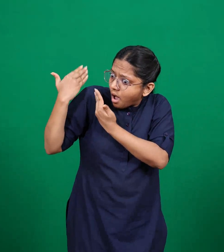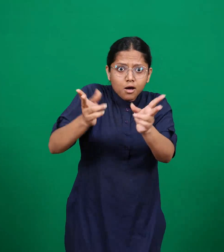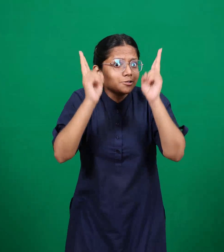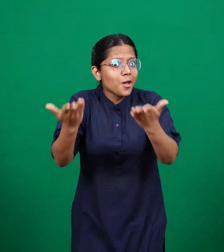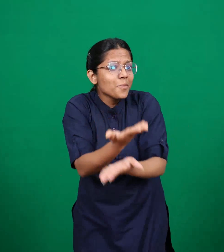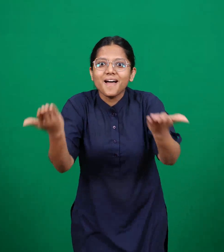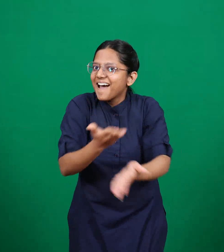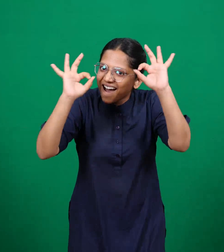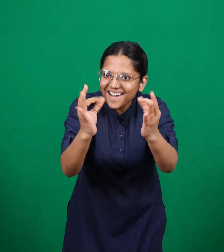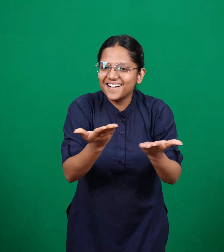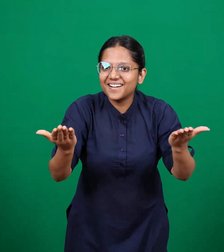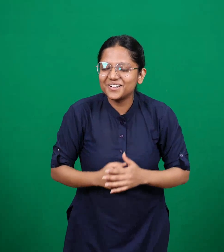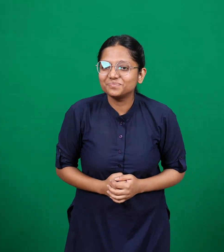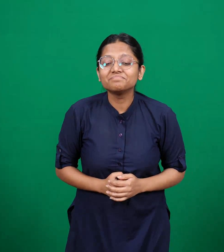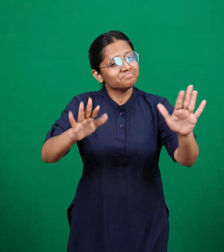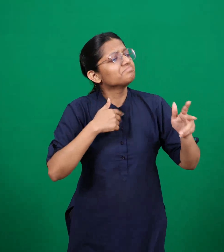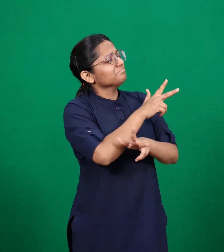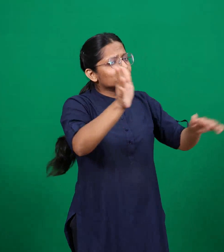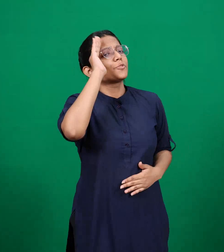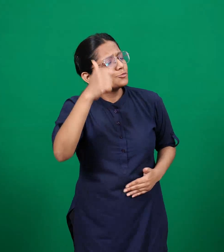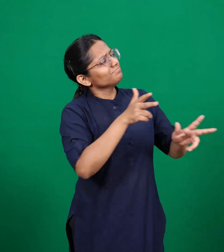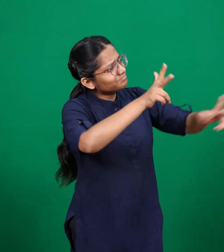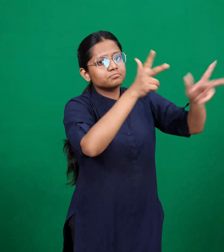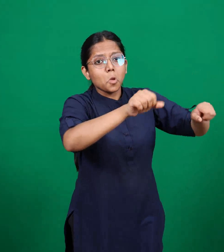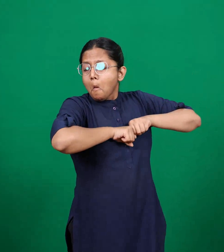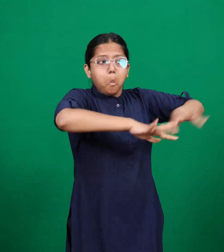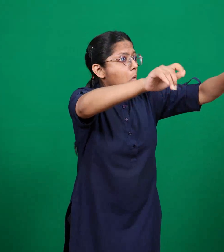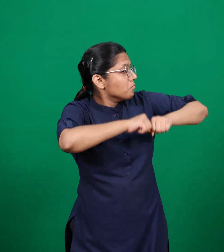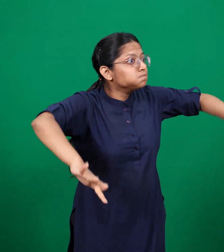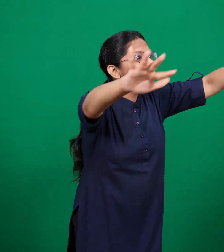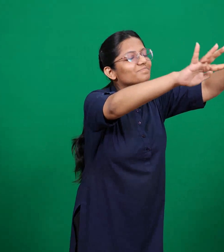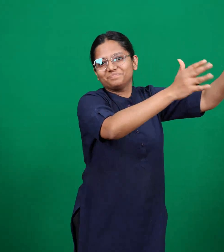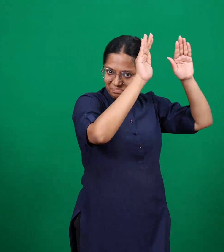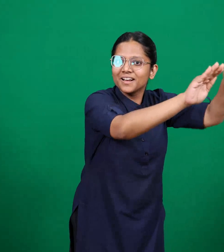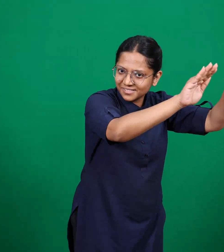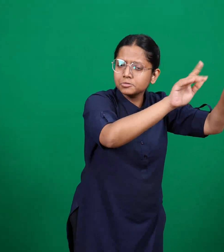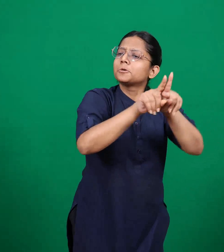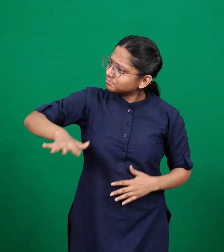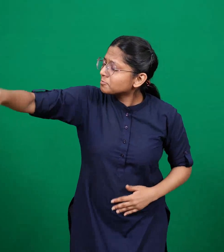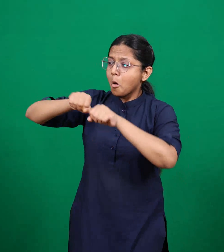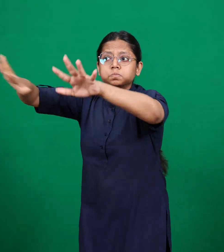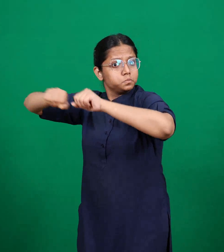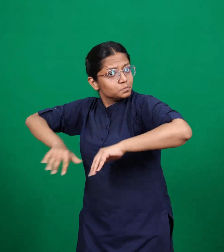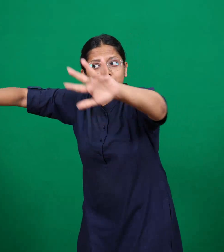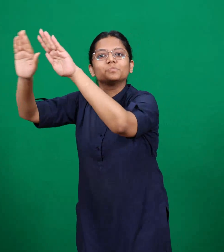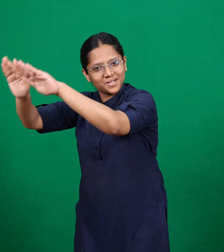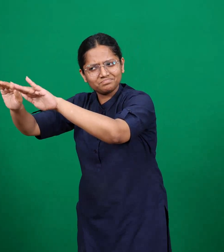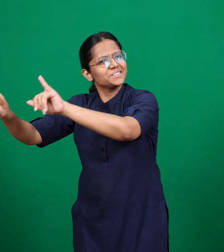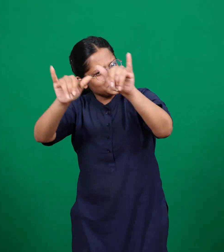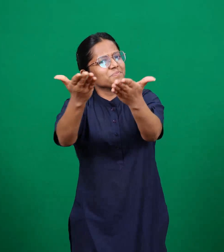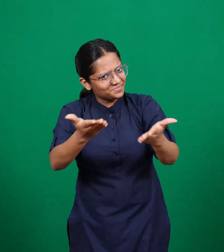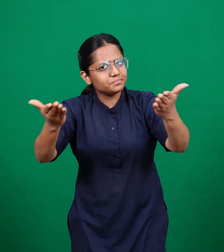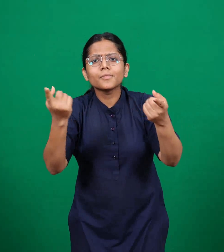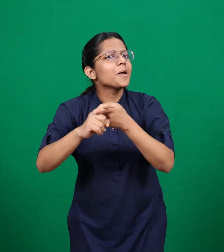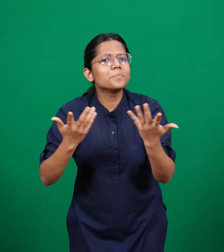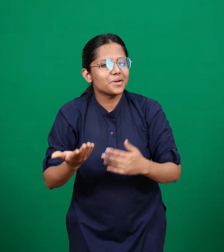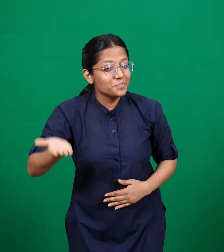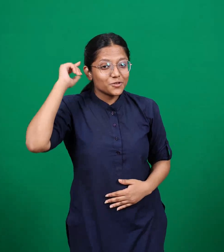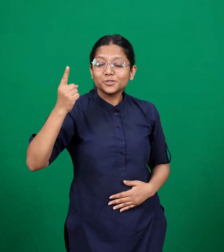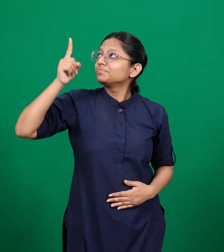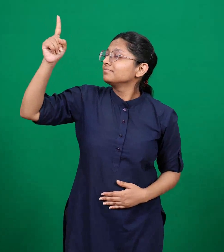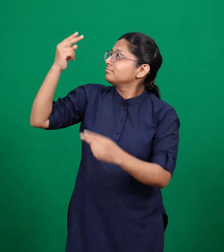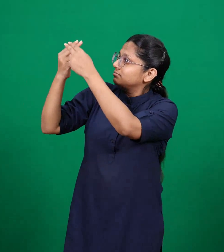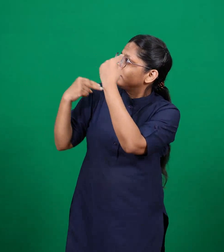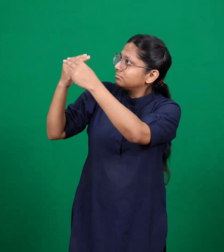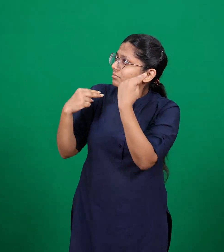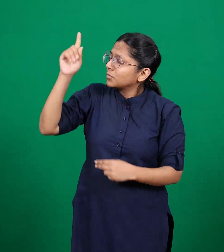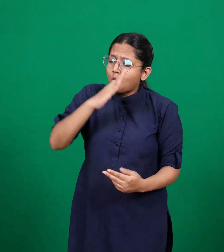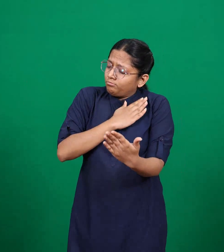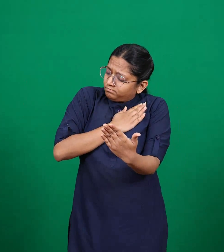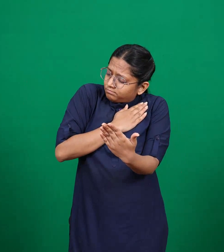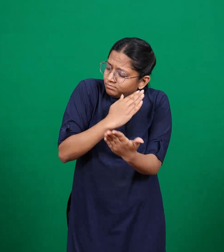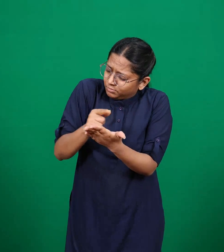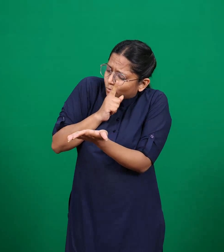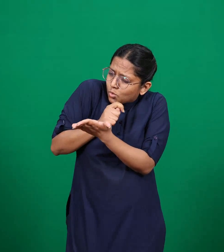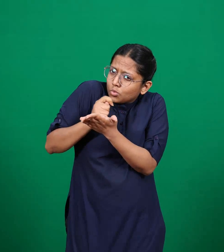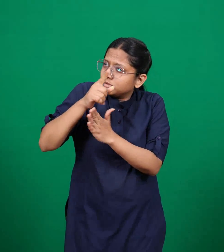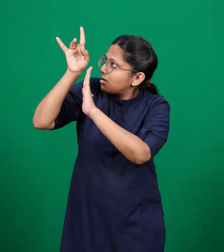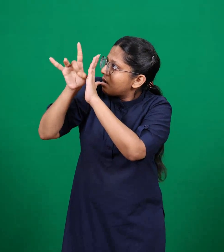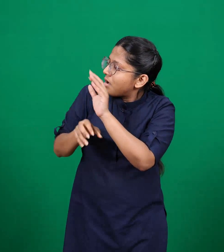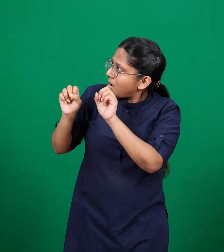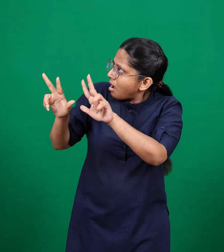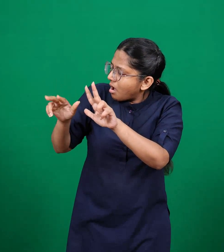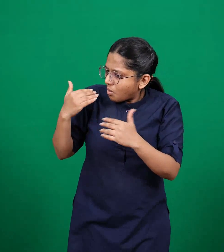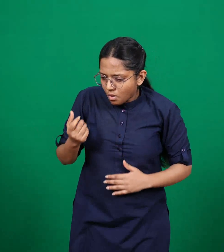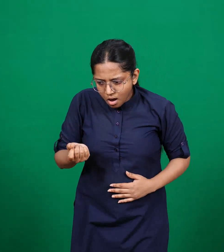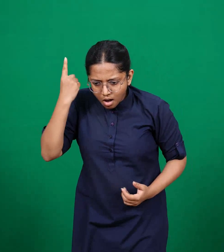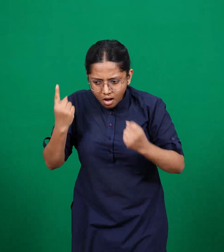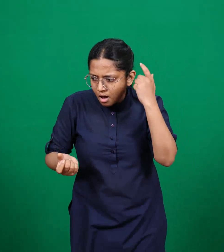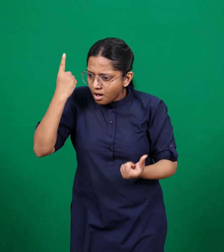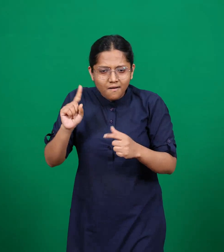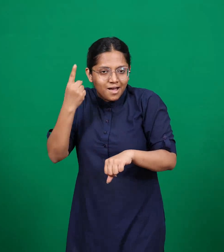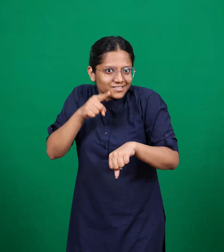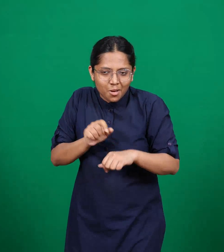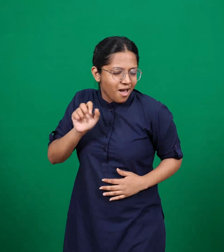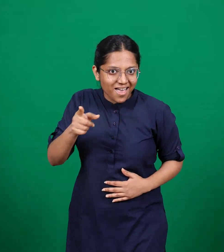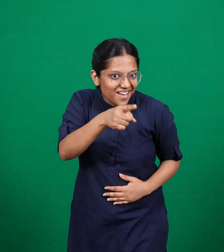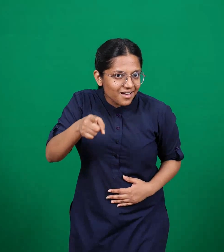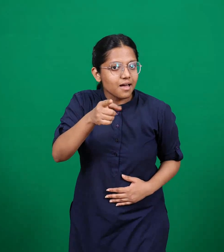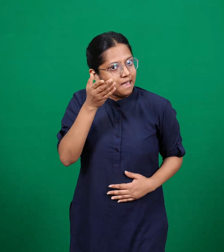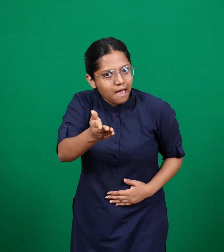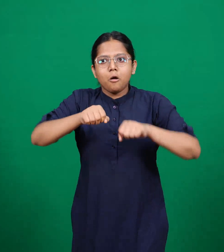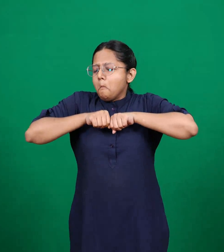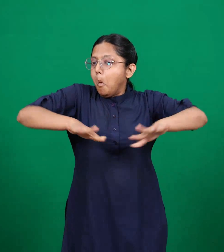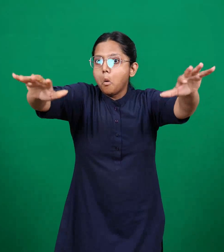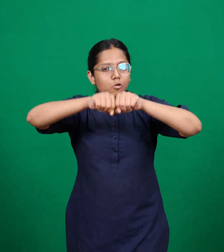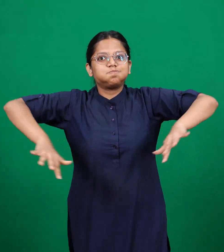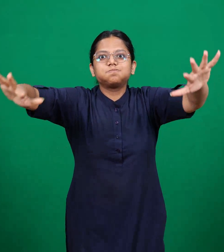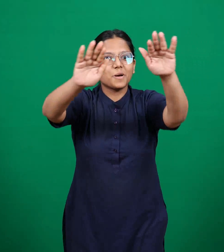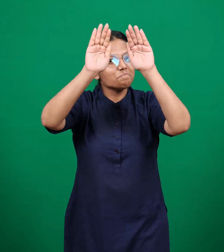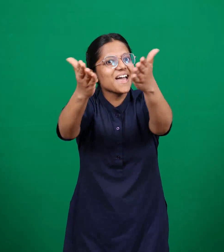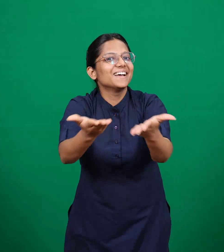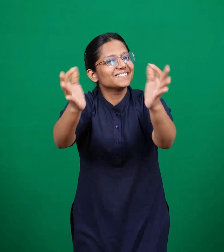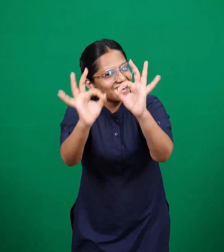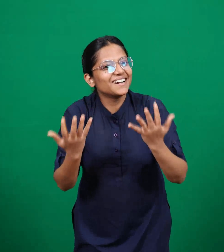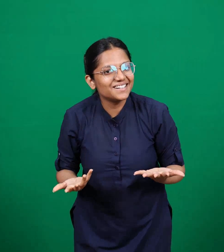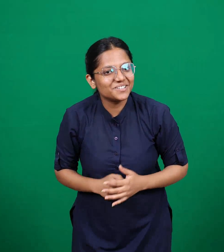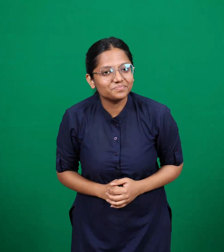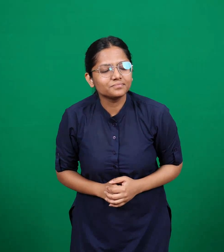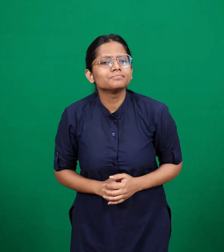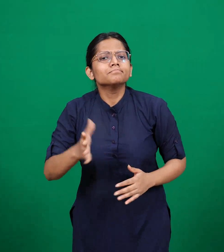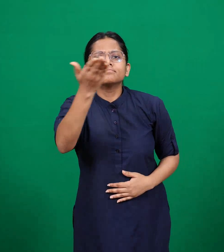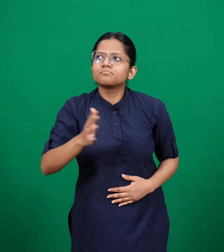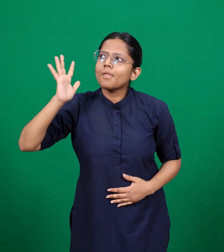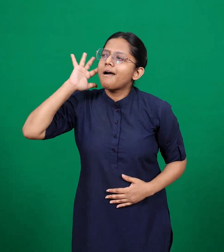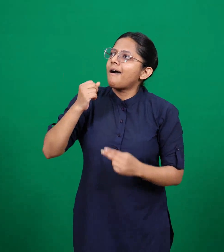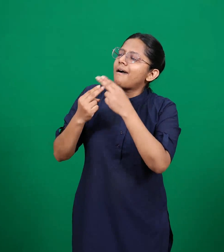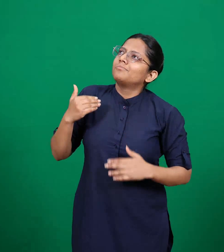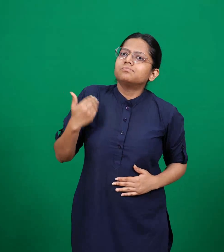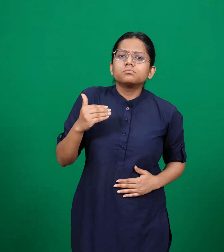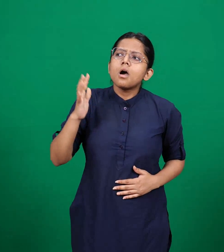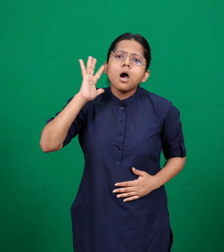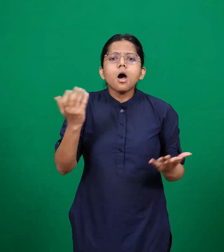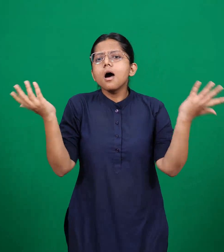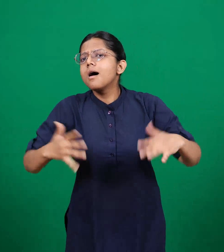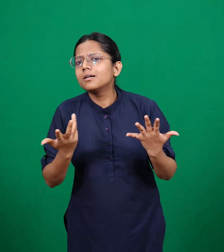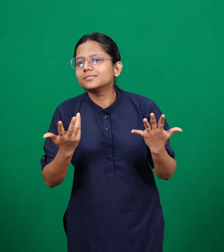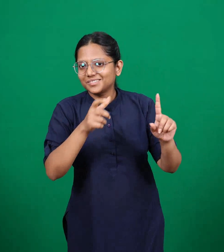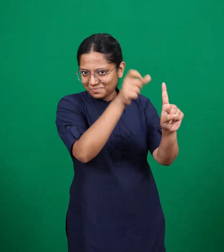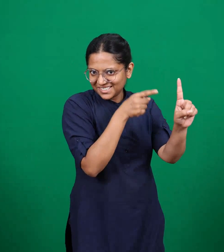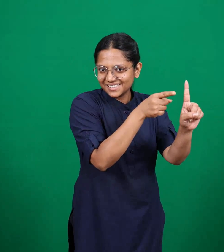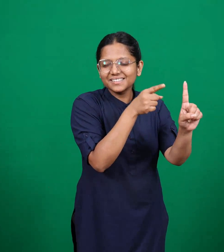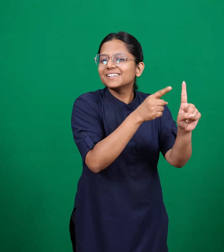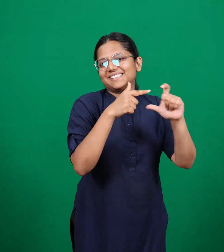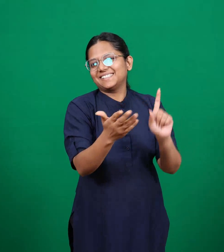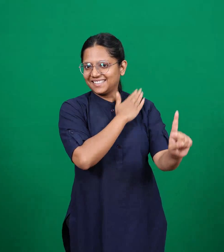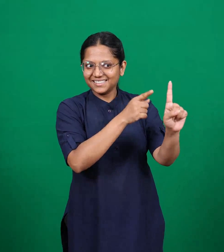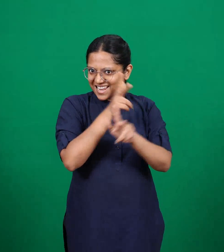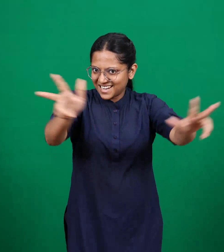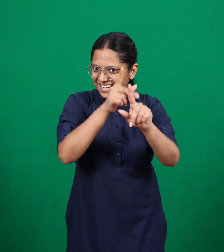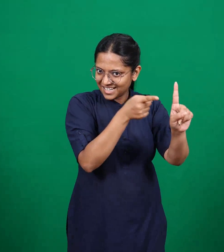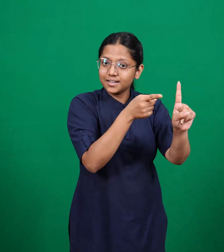All over the world this gospel is bearing fruit and growing, just as it has been doing among you since the day you heard it and truly understood the grace of God.